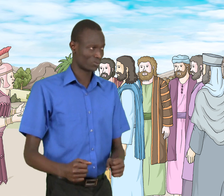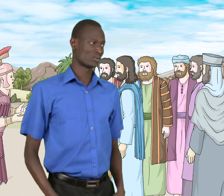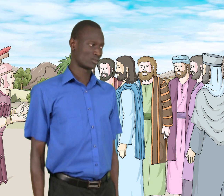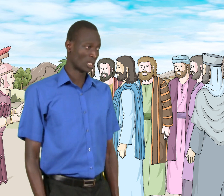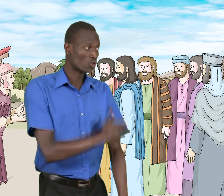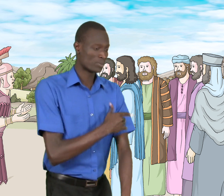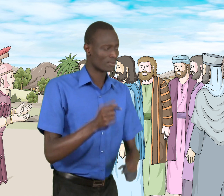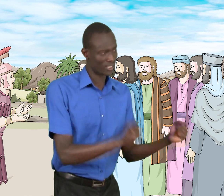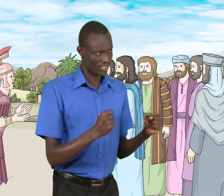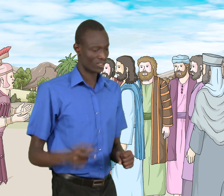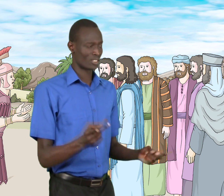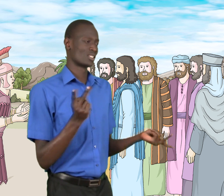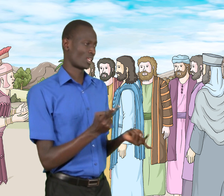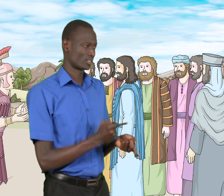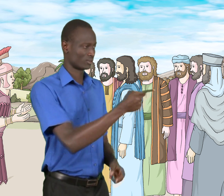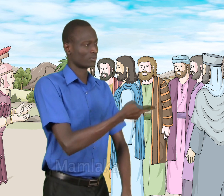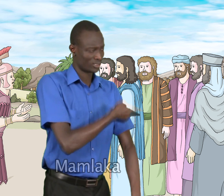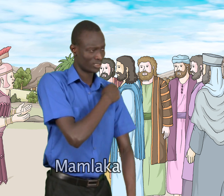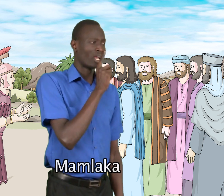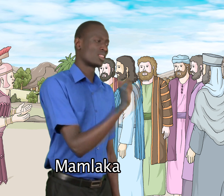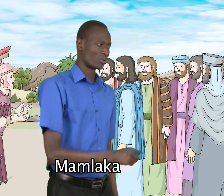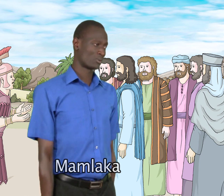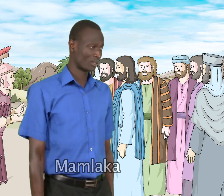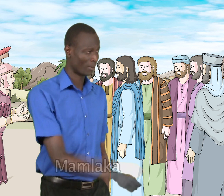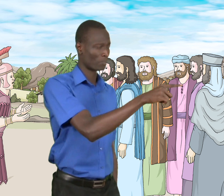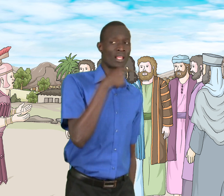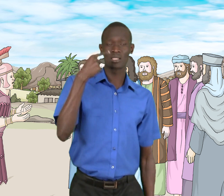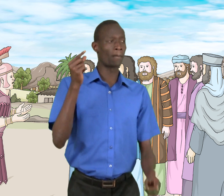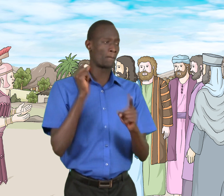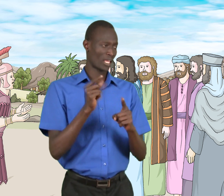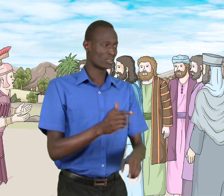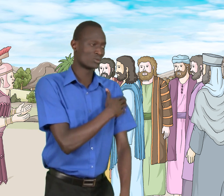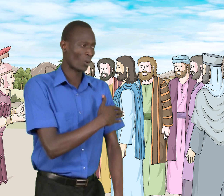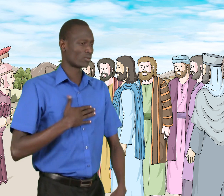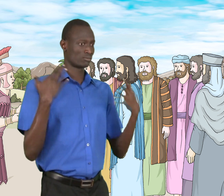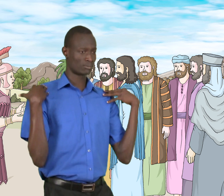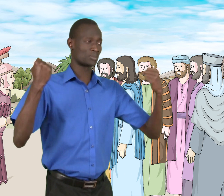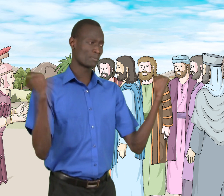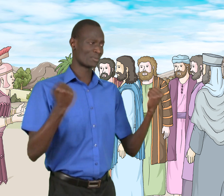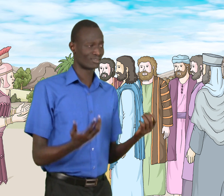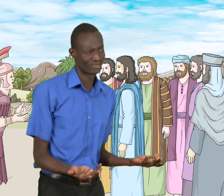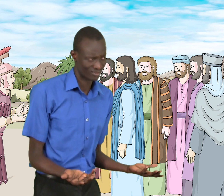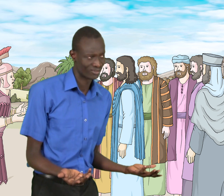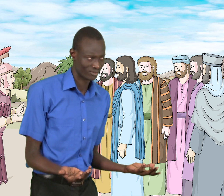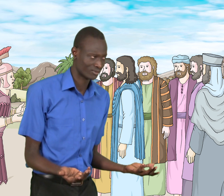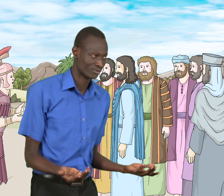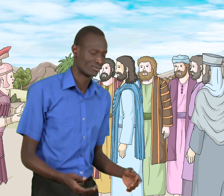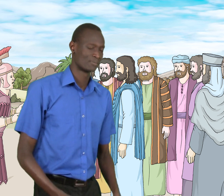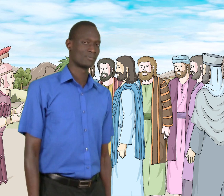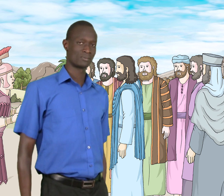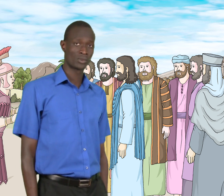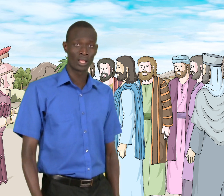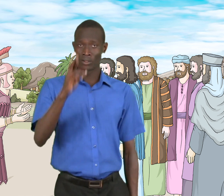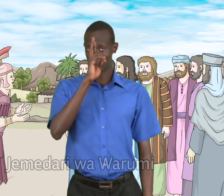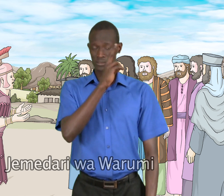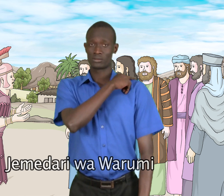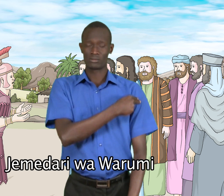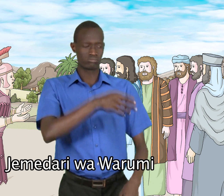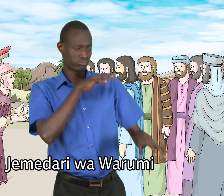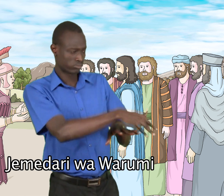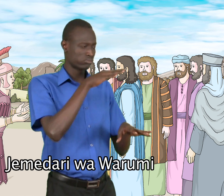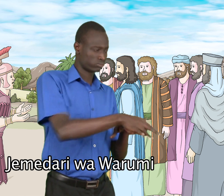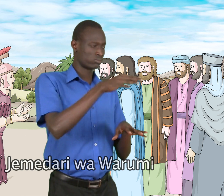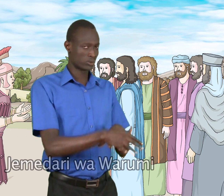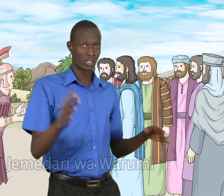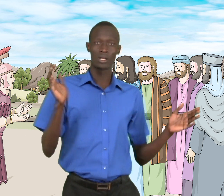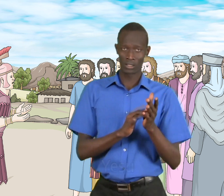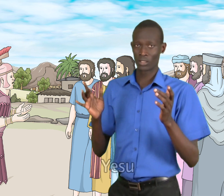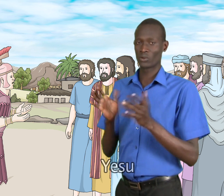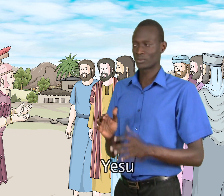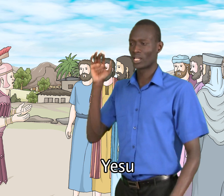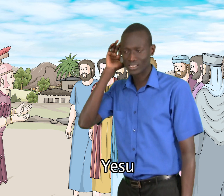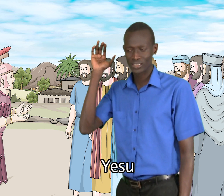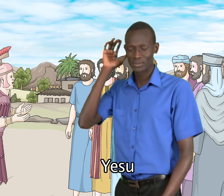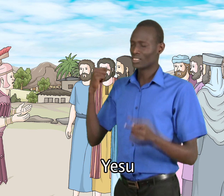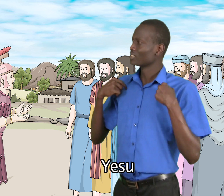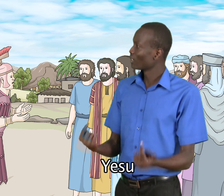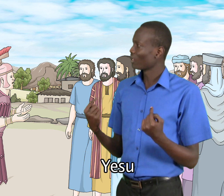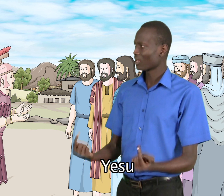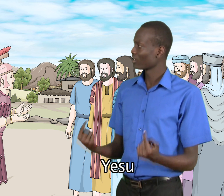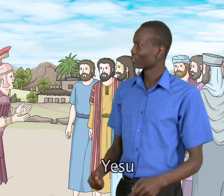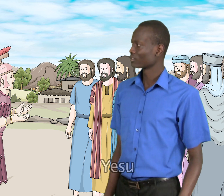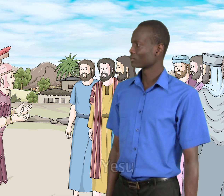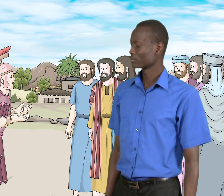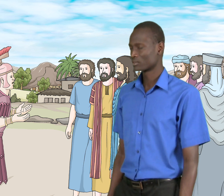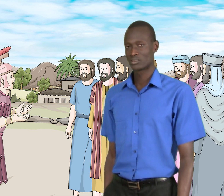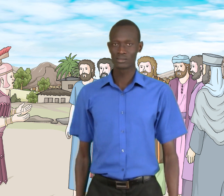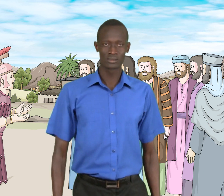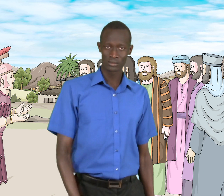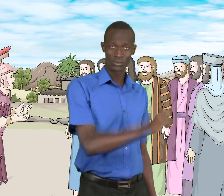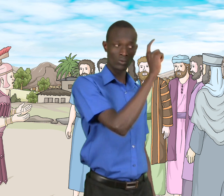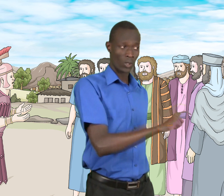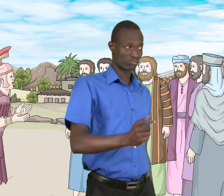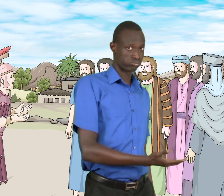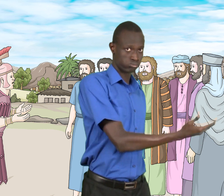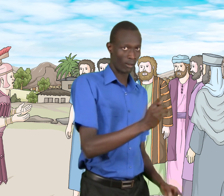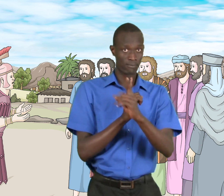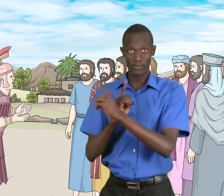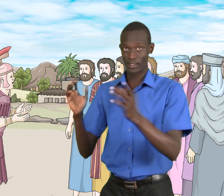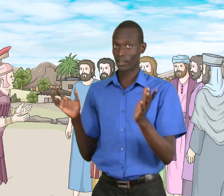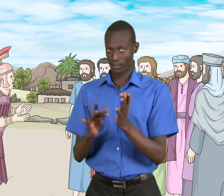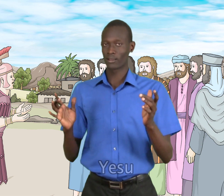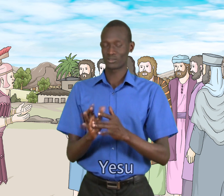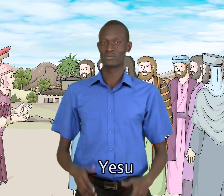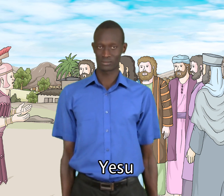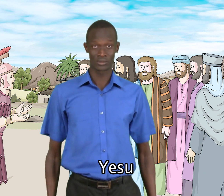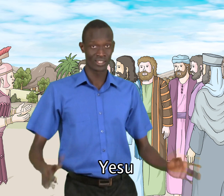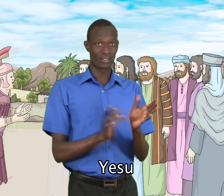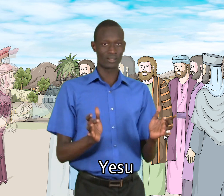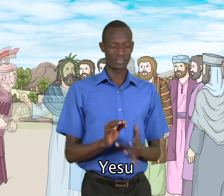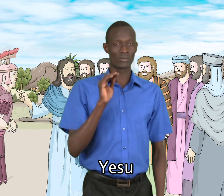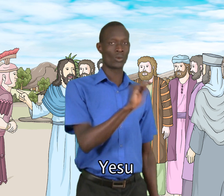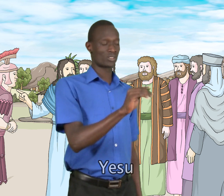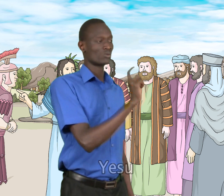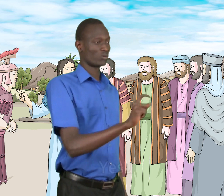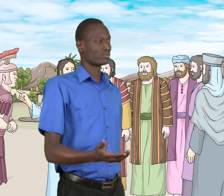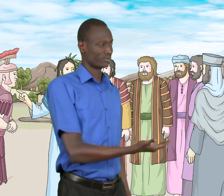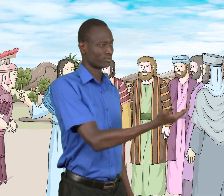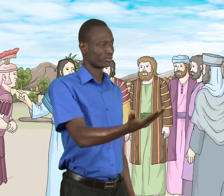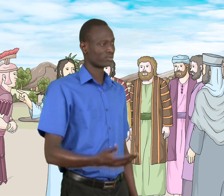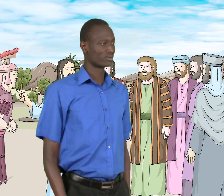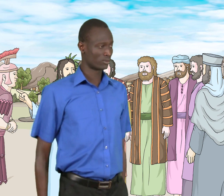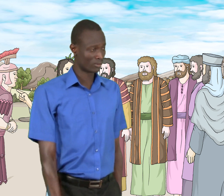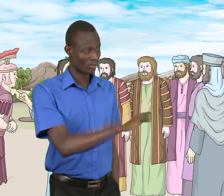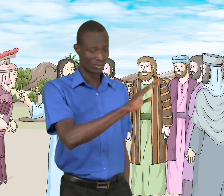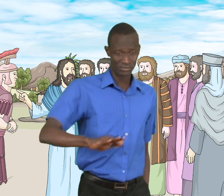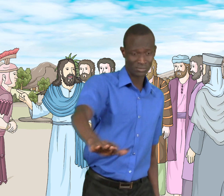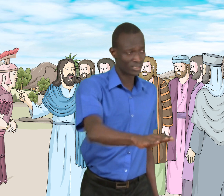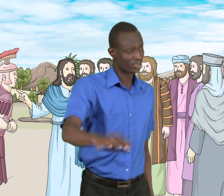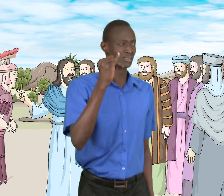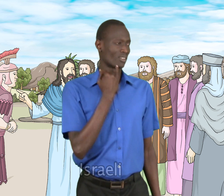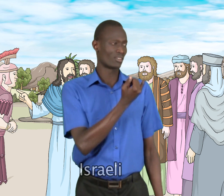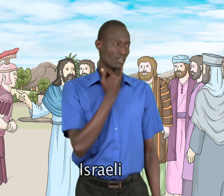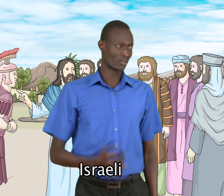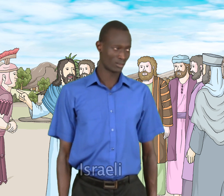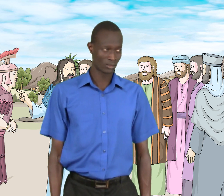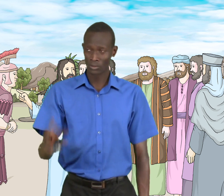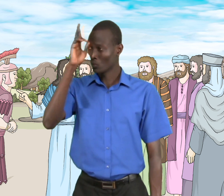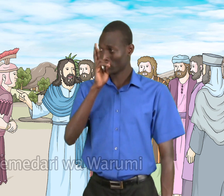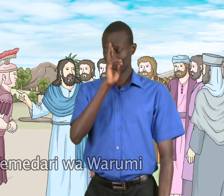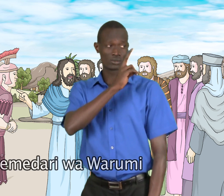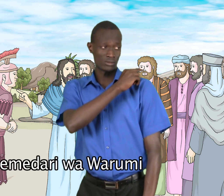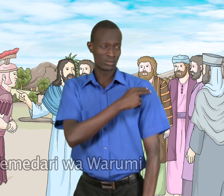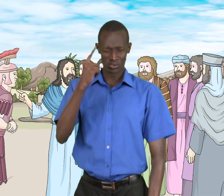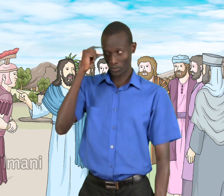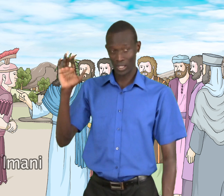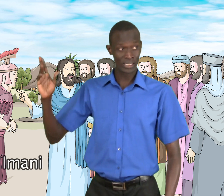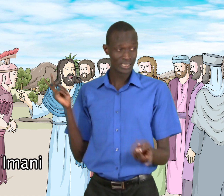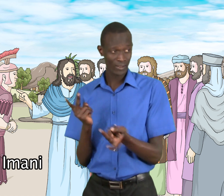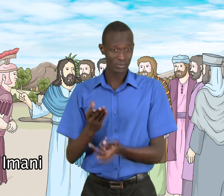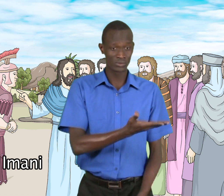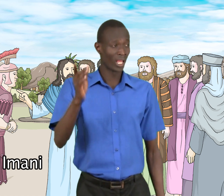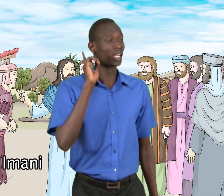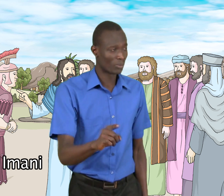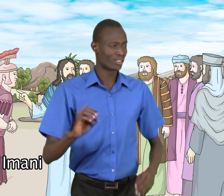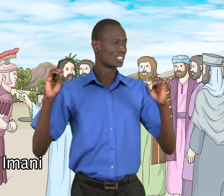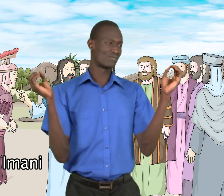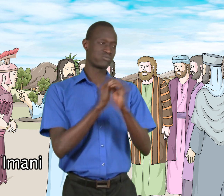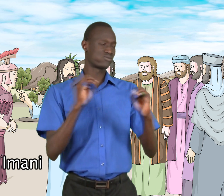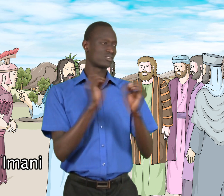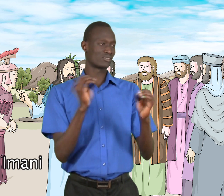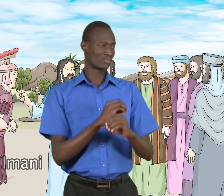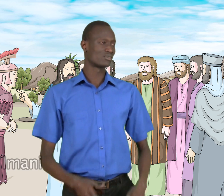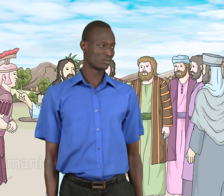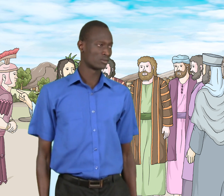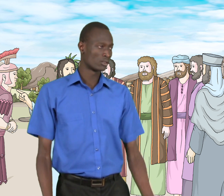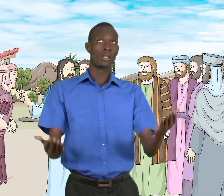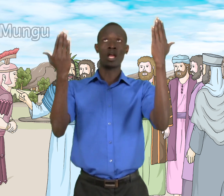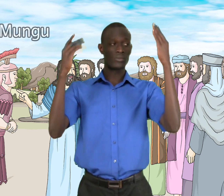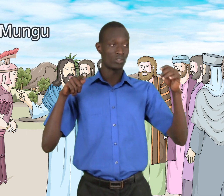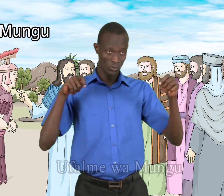When Jesus heard this, He marveled and said to those following Him, “Truly I tell you, I have not found anyone in Israel with such great faith.